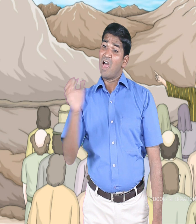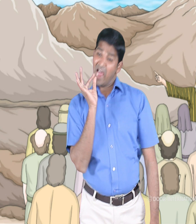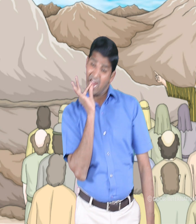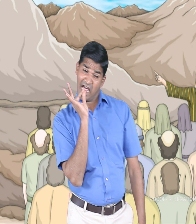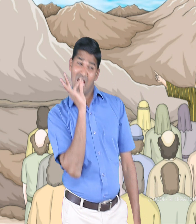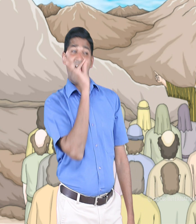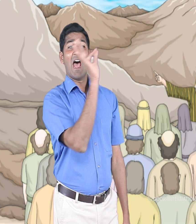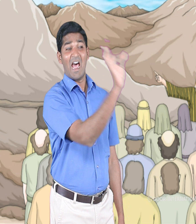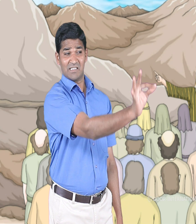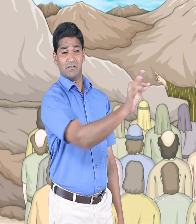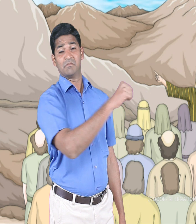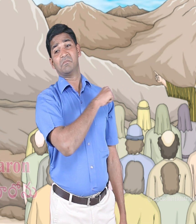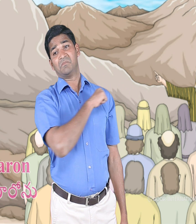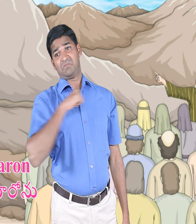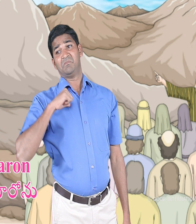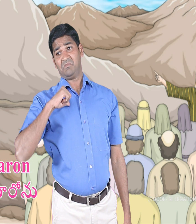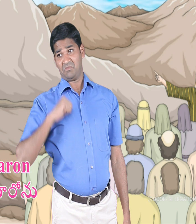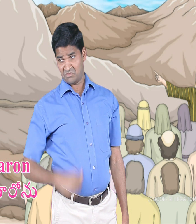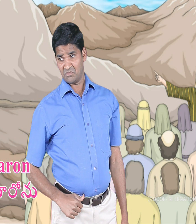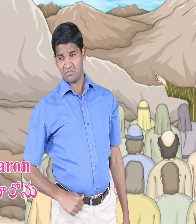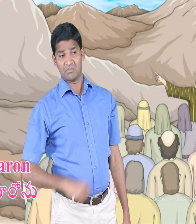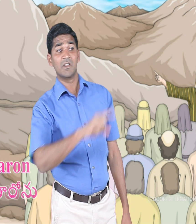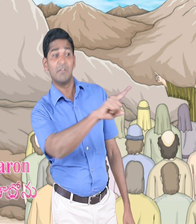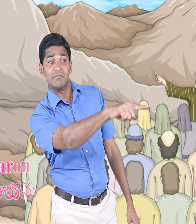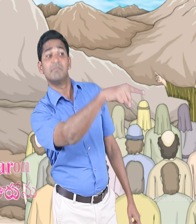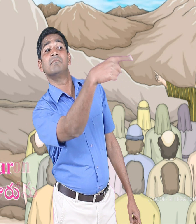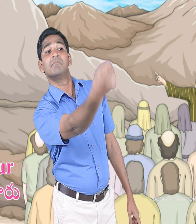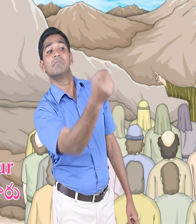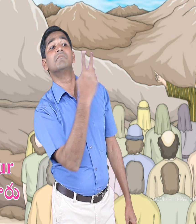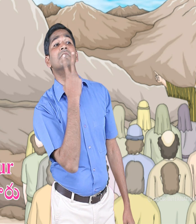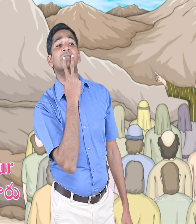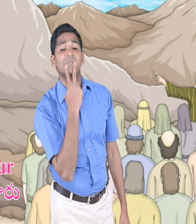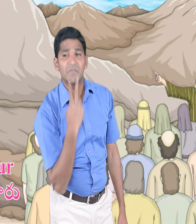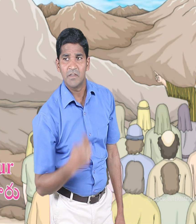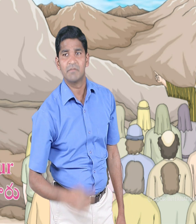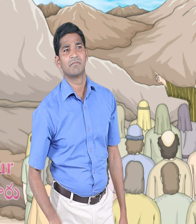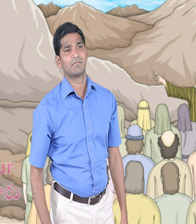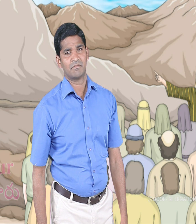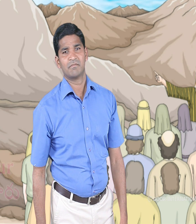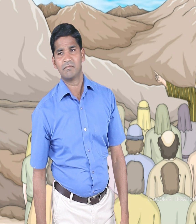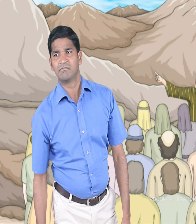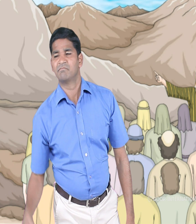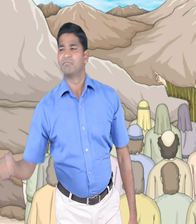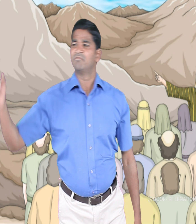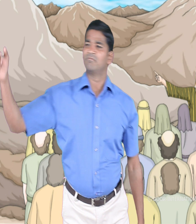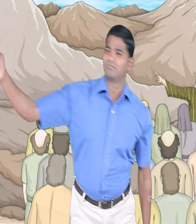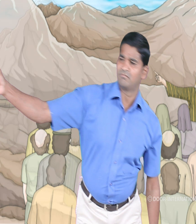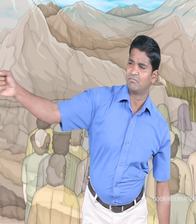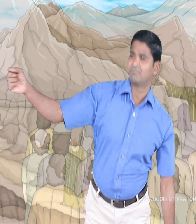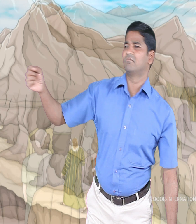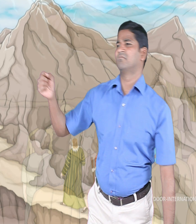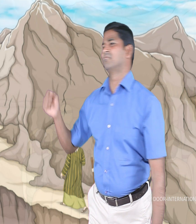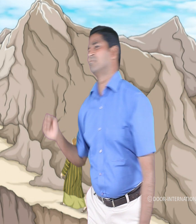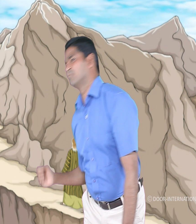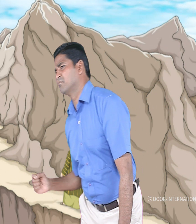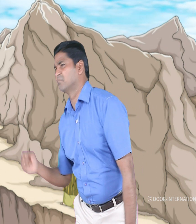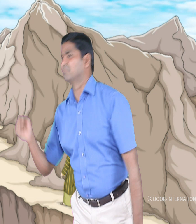Aaron and Hur are here with you. Whoever has a dispute can go to them.”